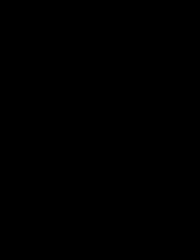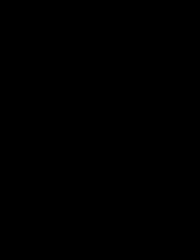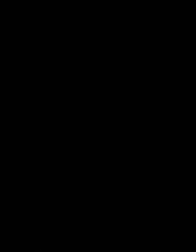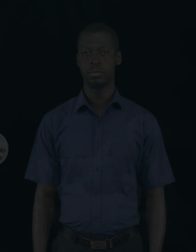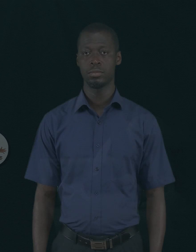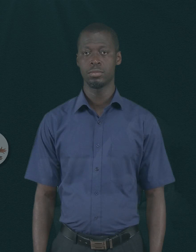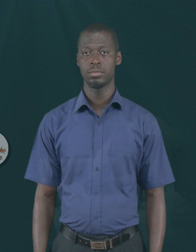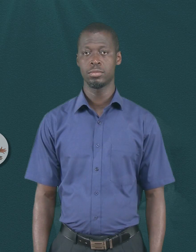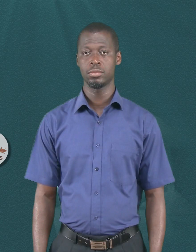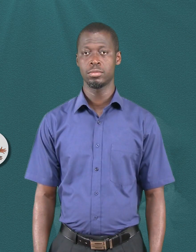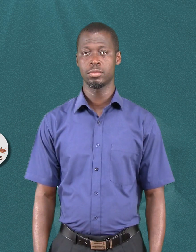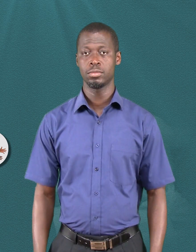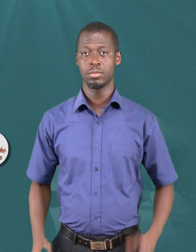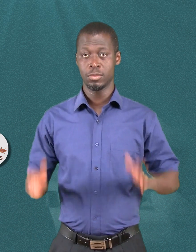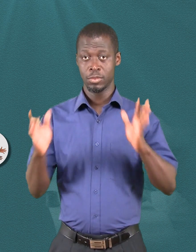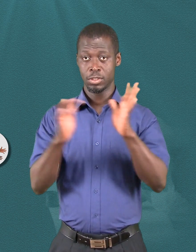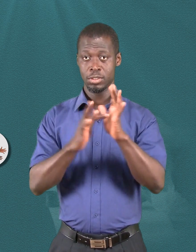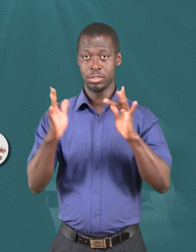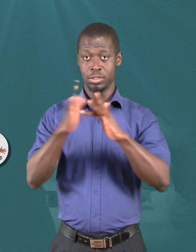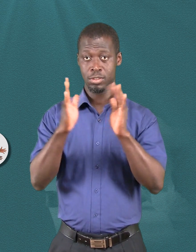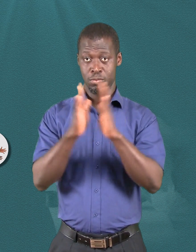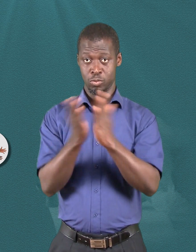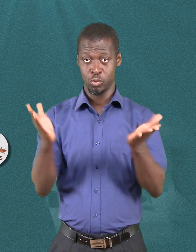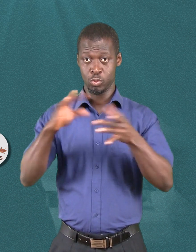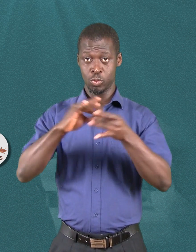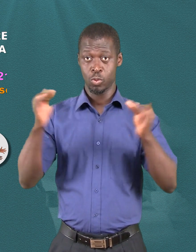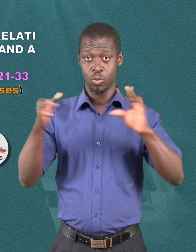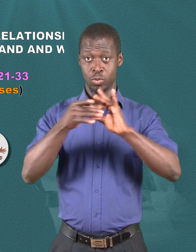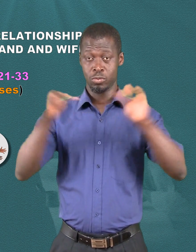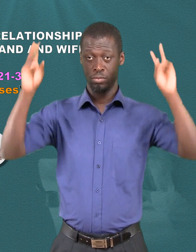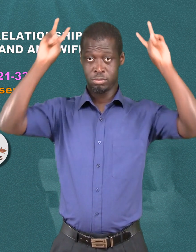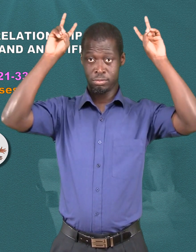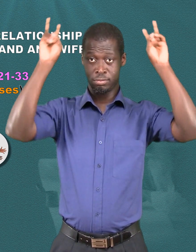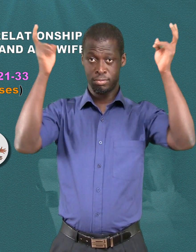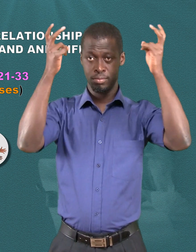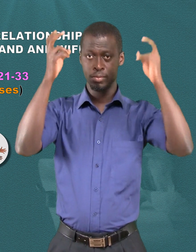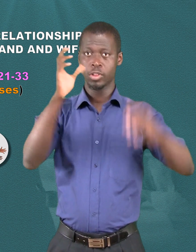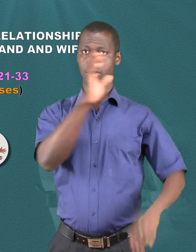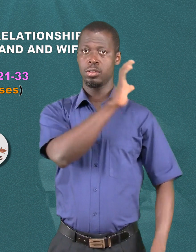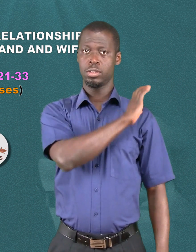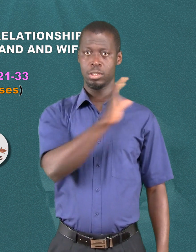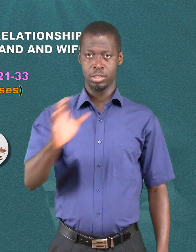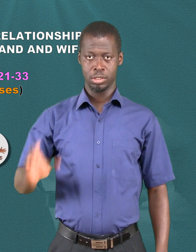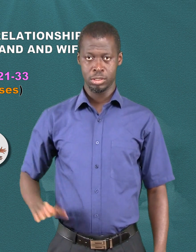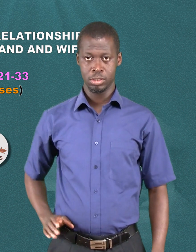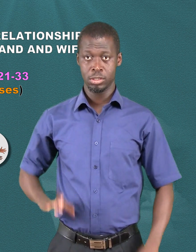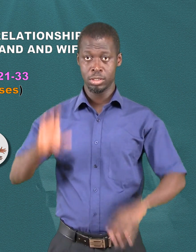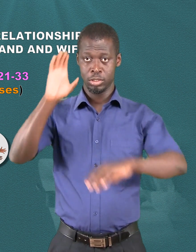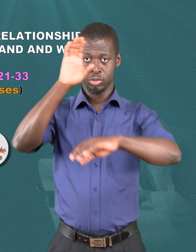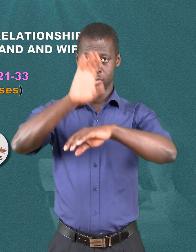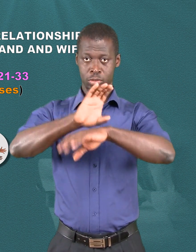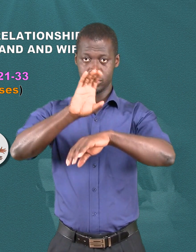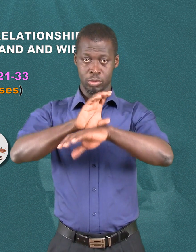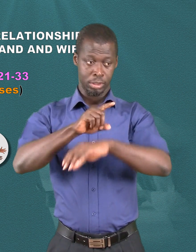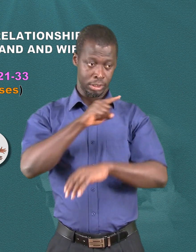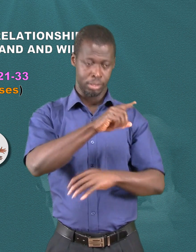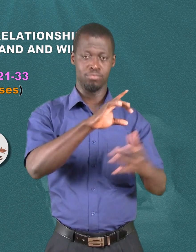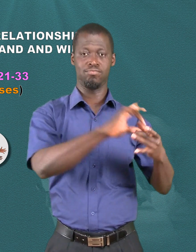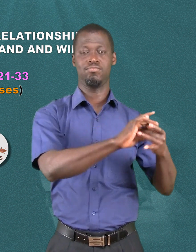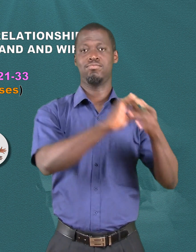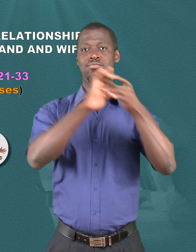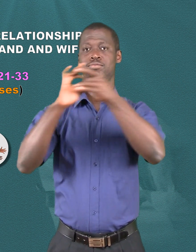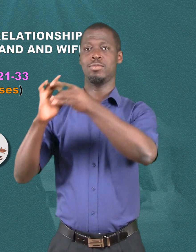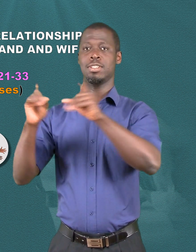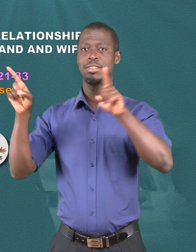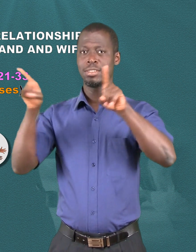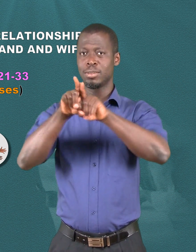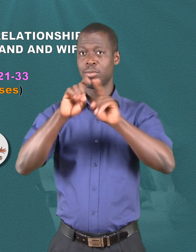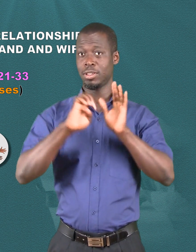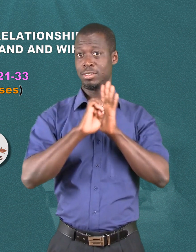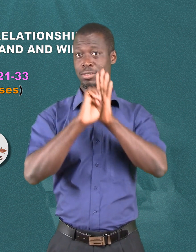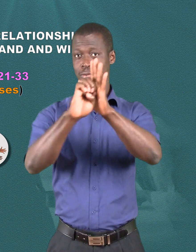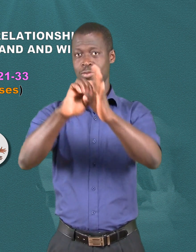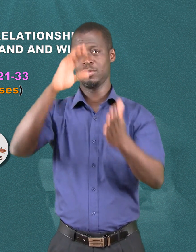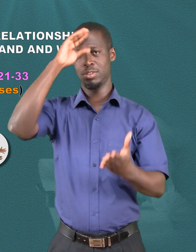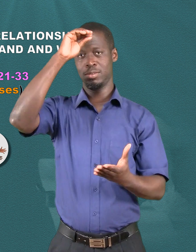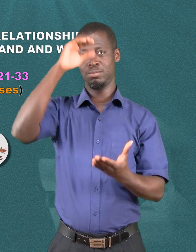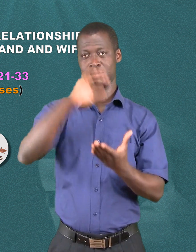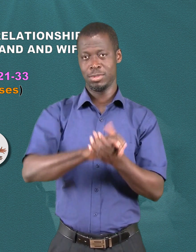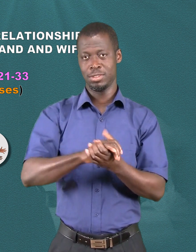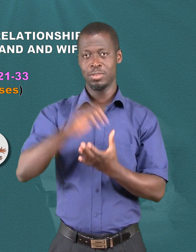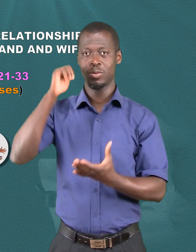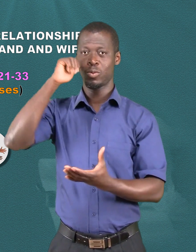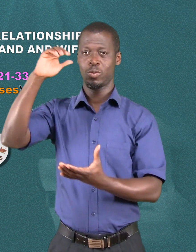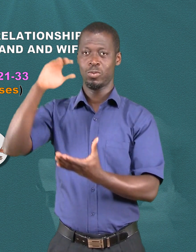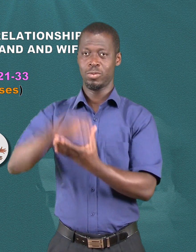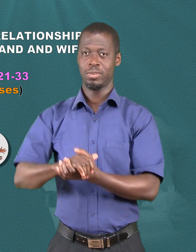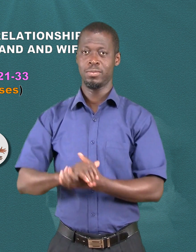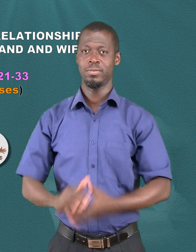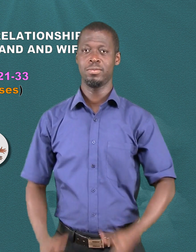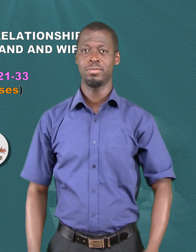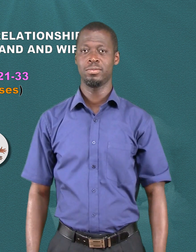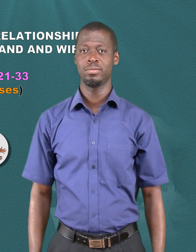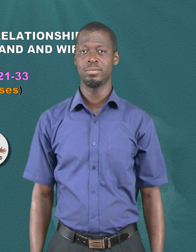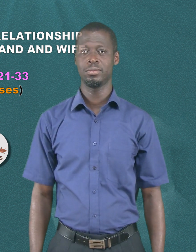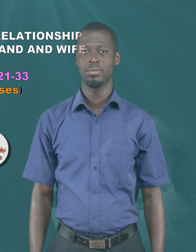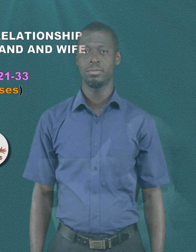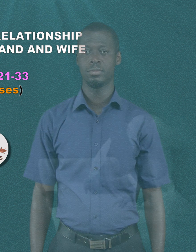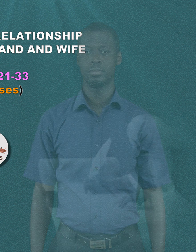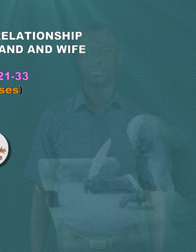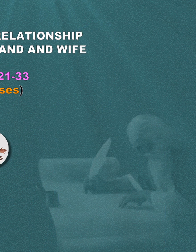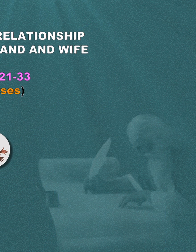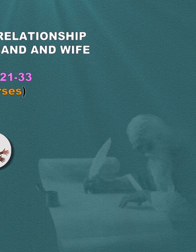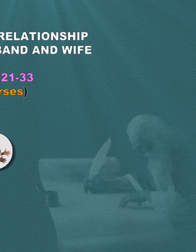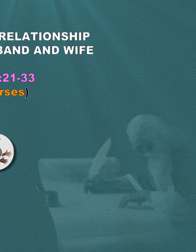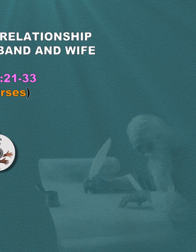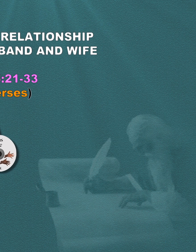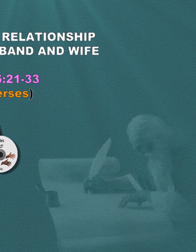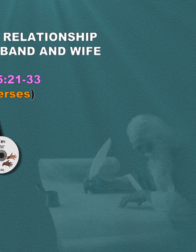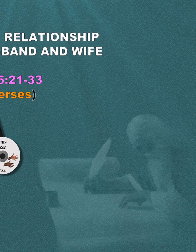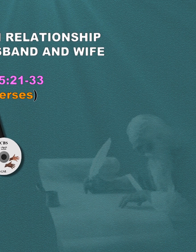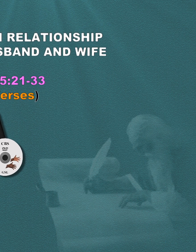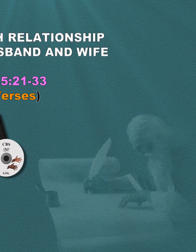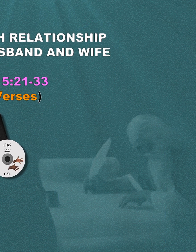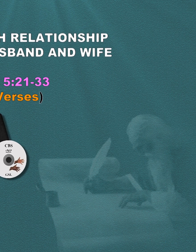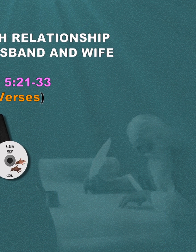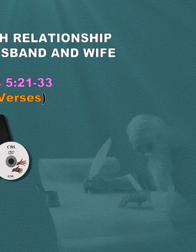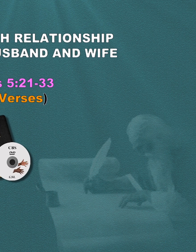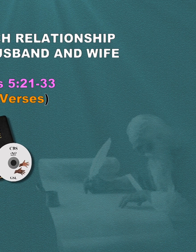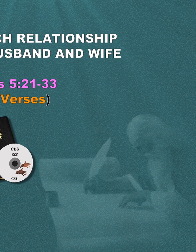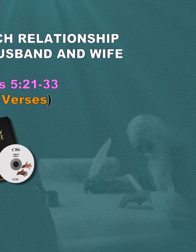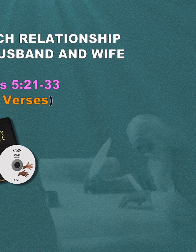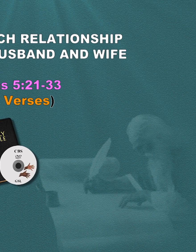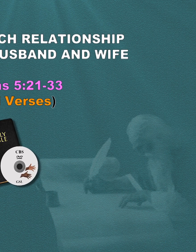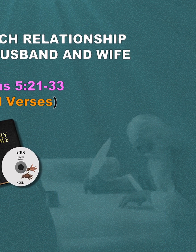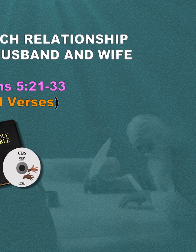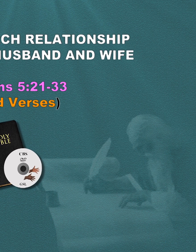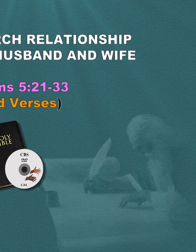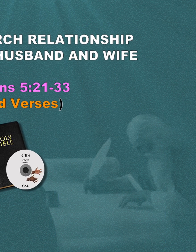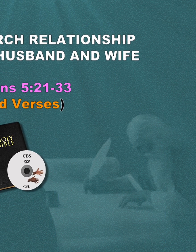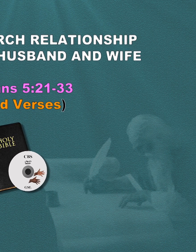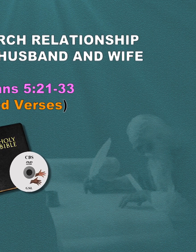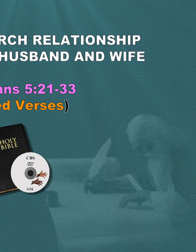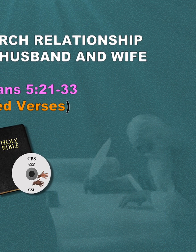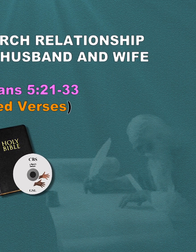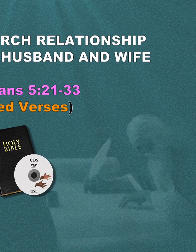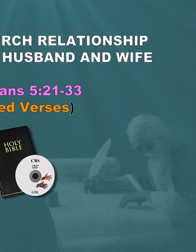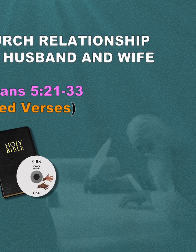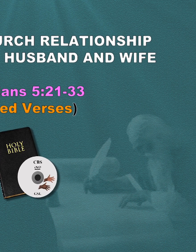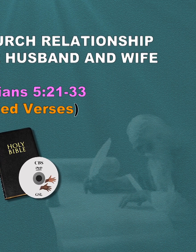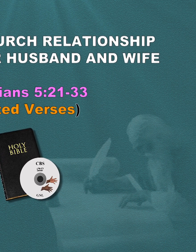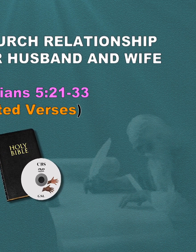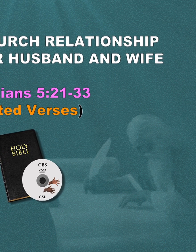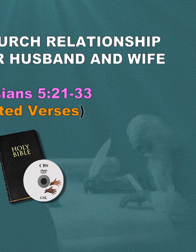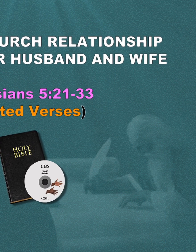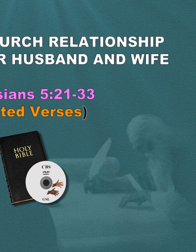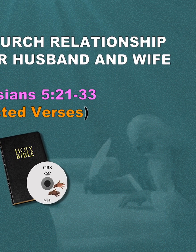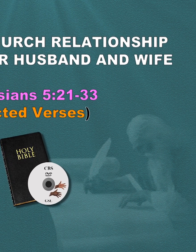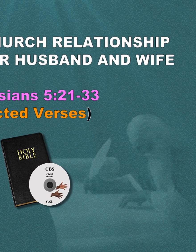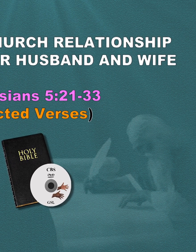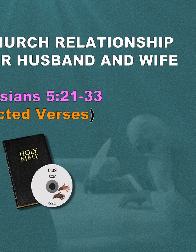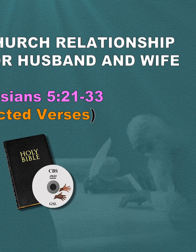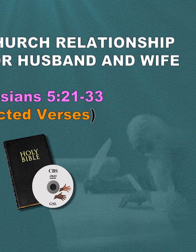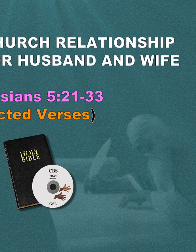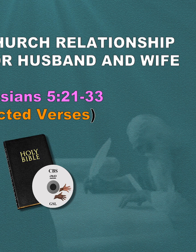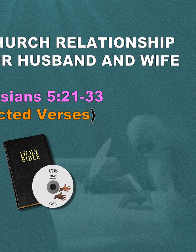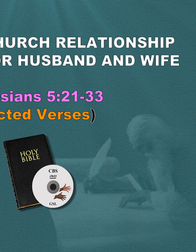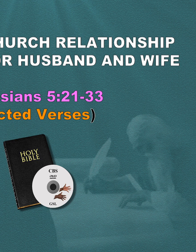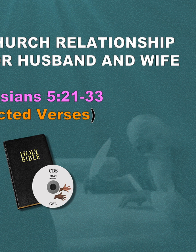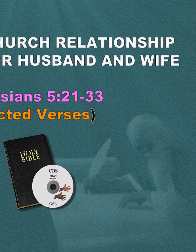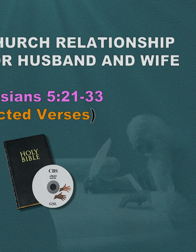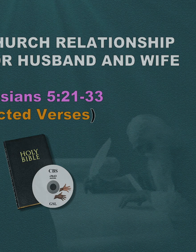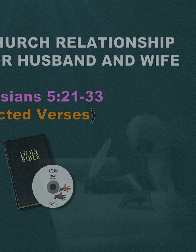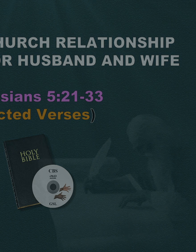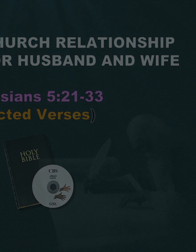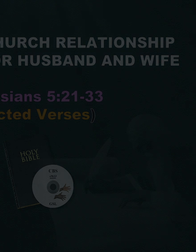Christ and church relationship as example